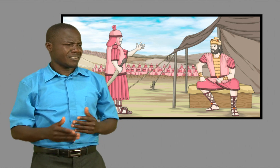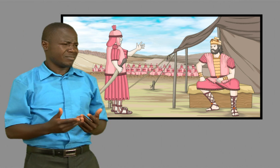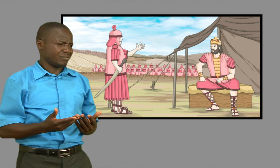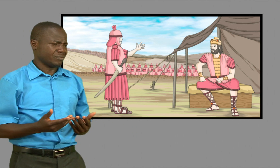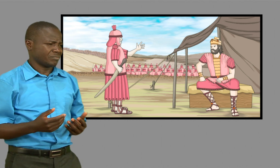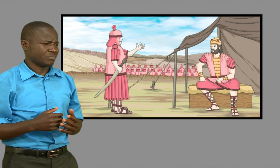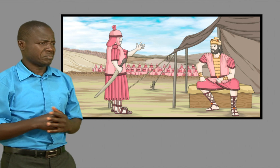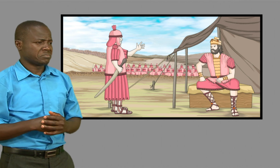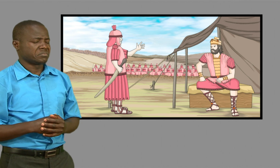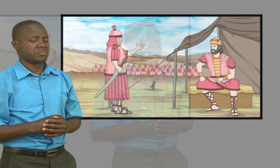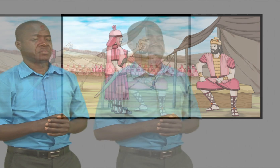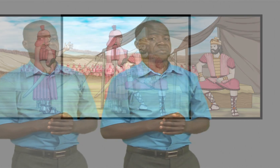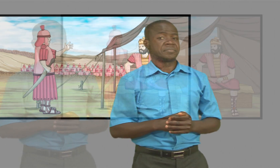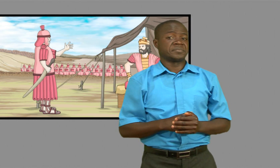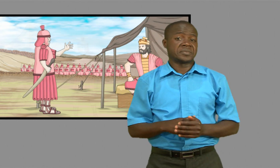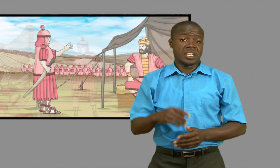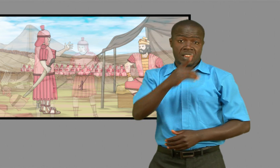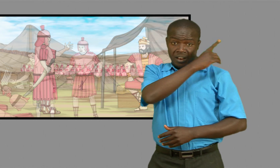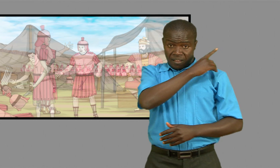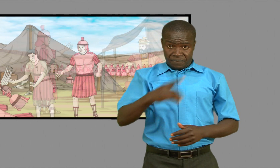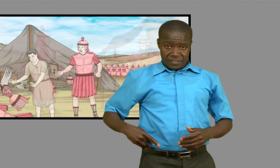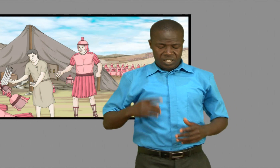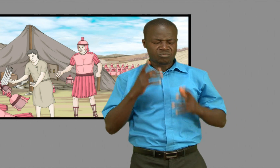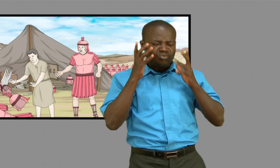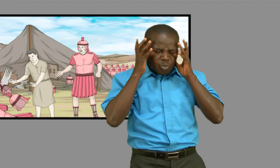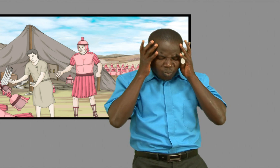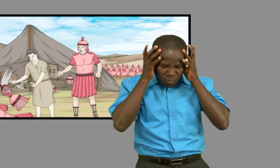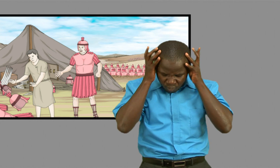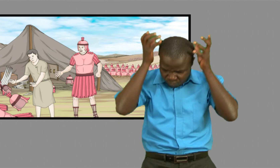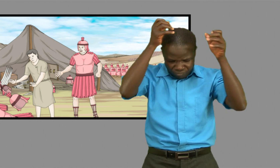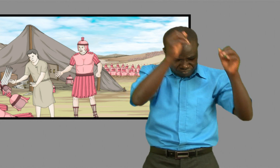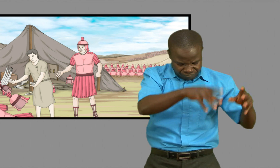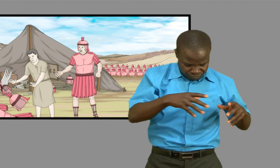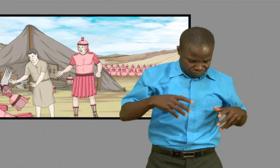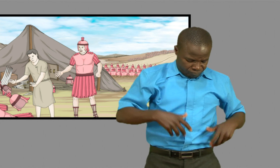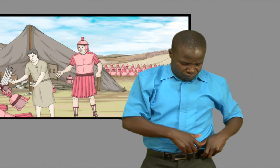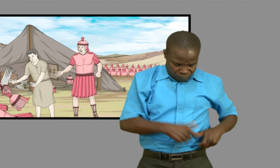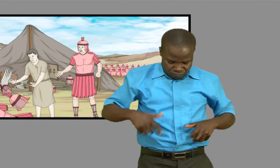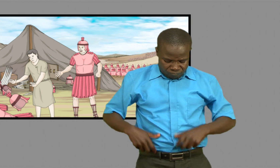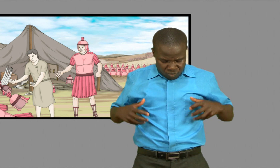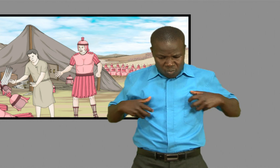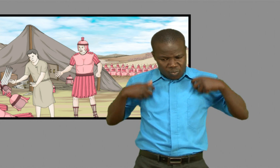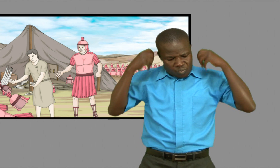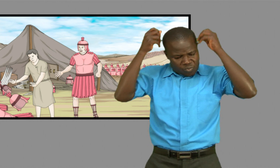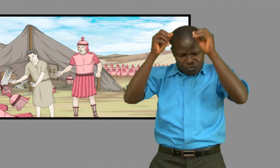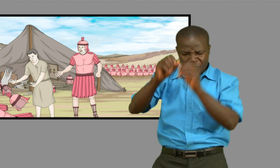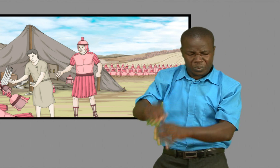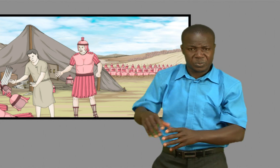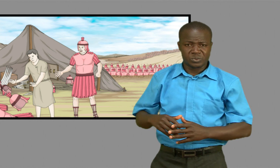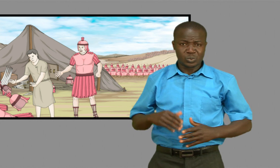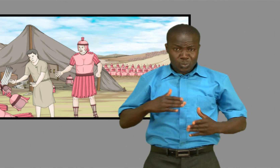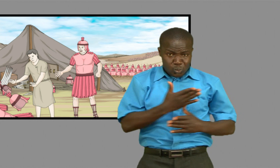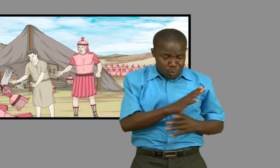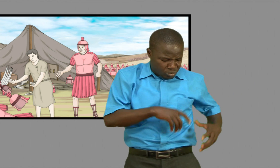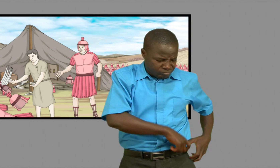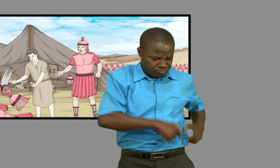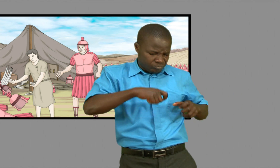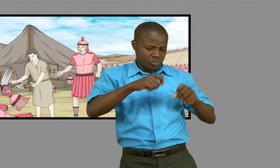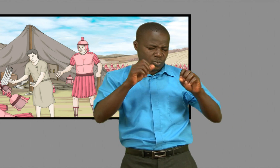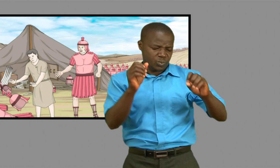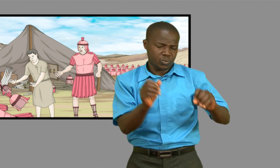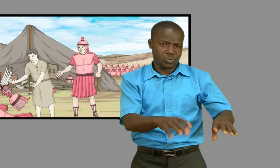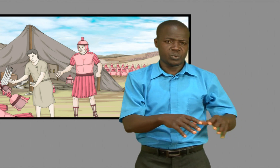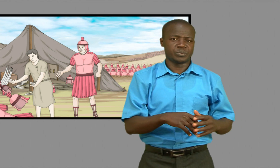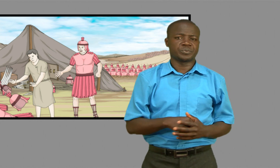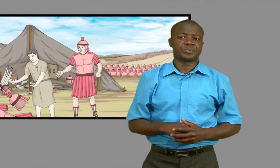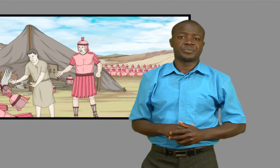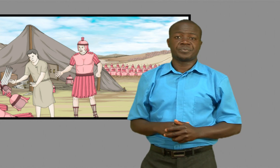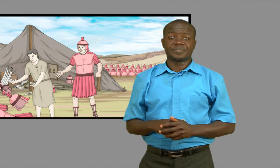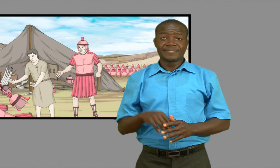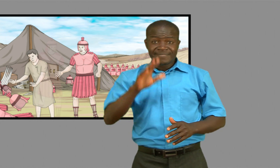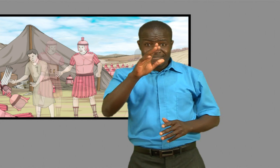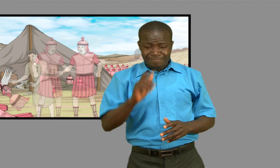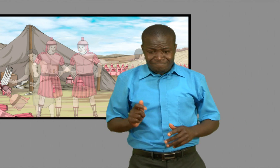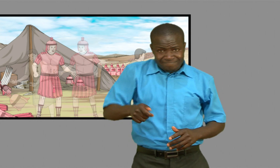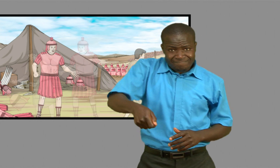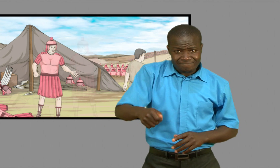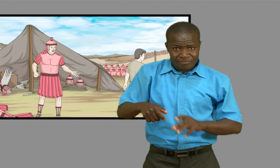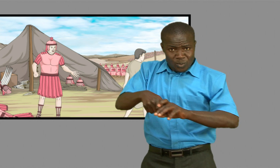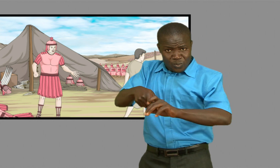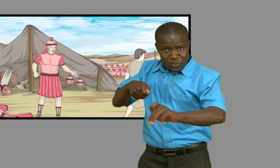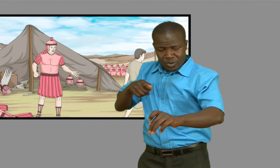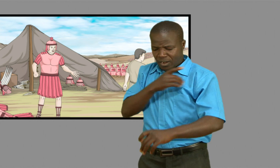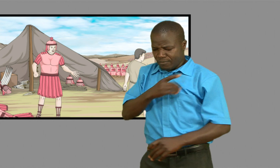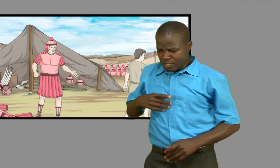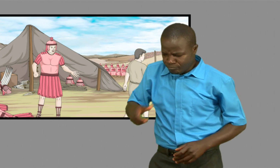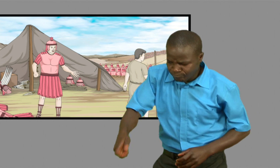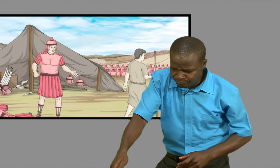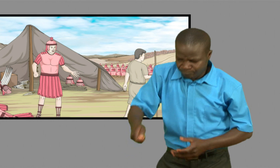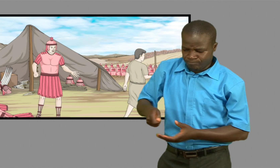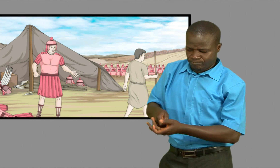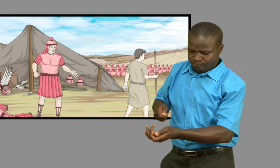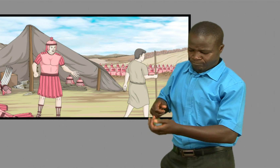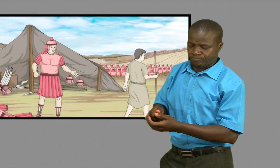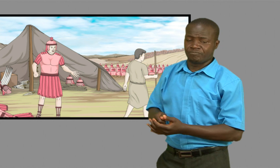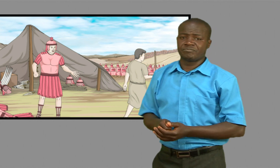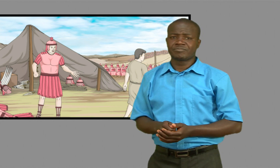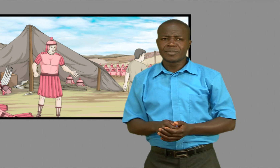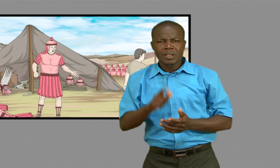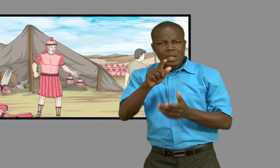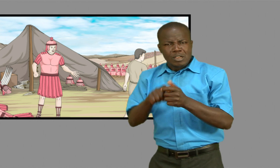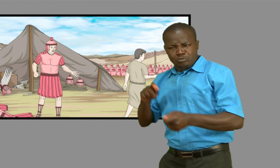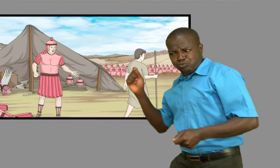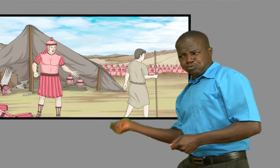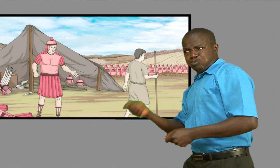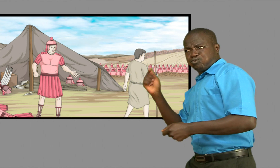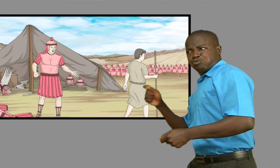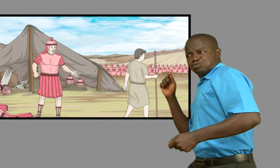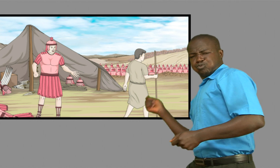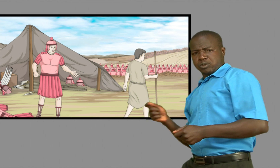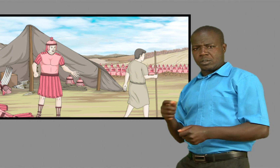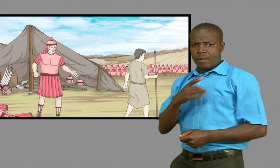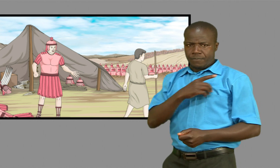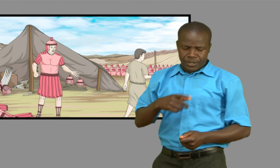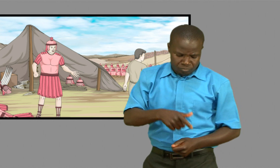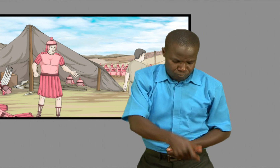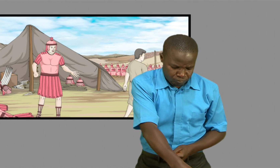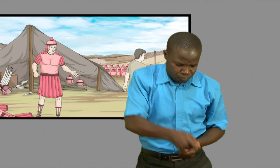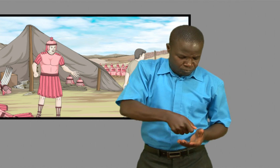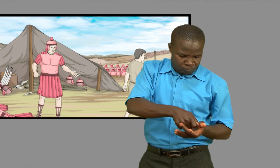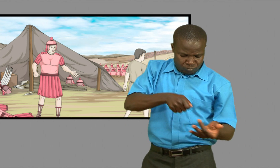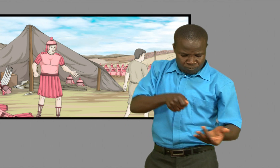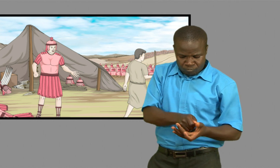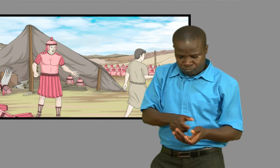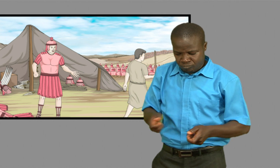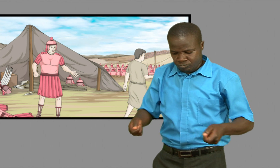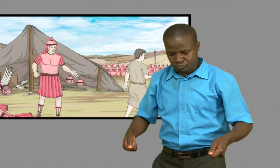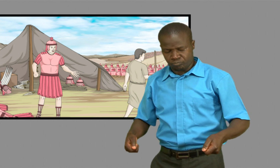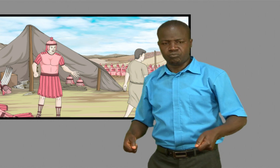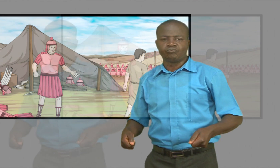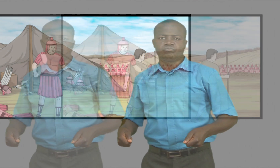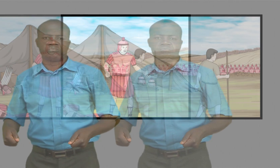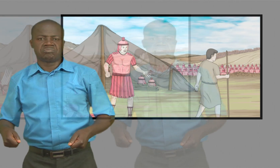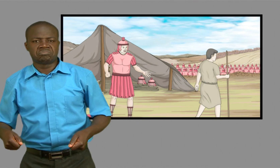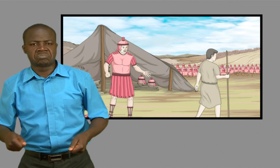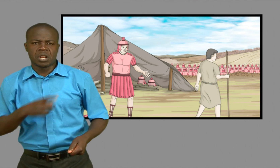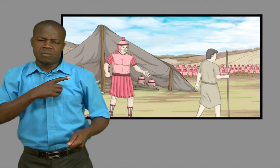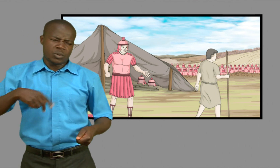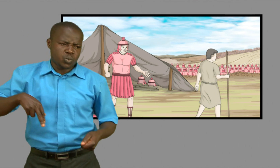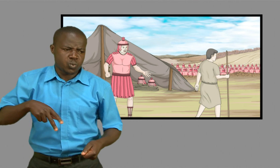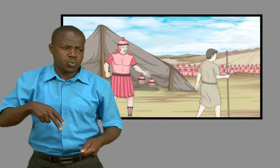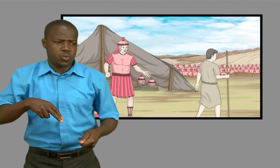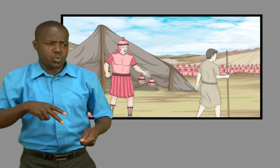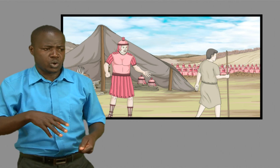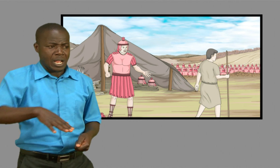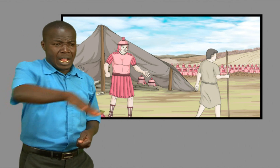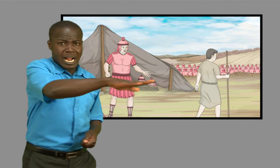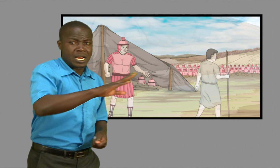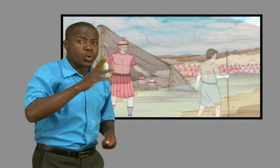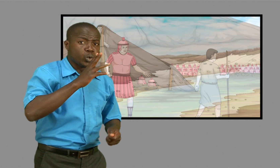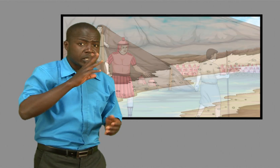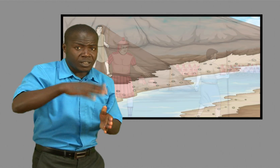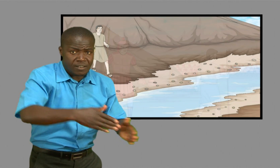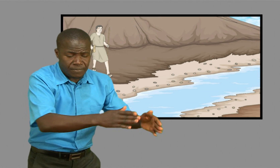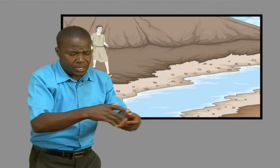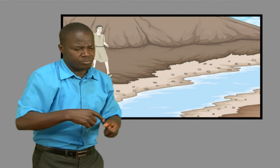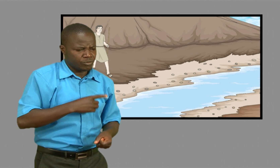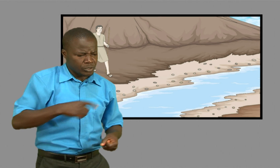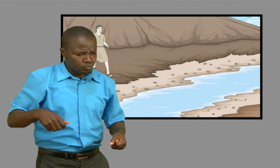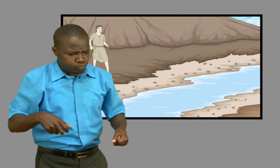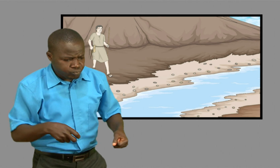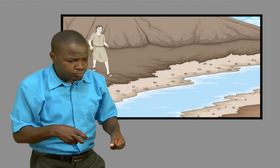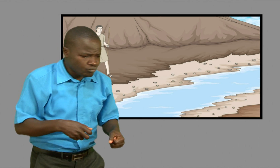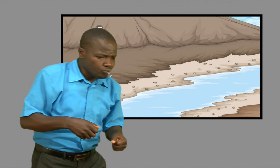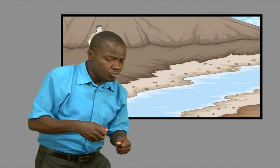So David took them off.